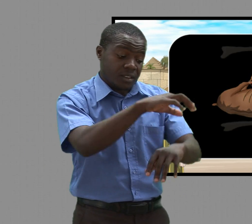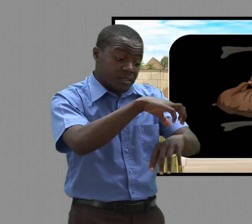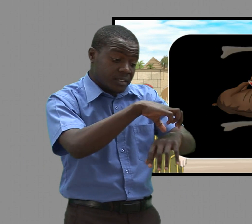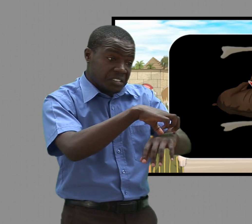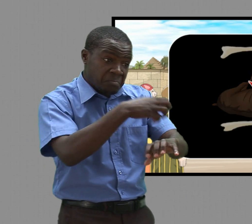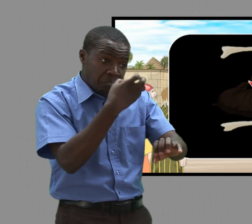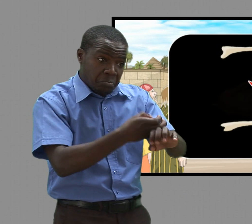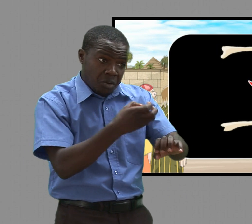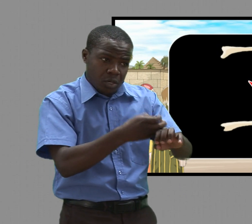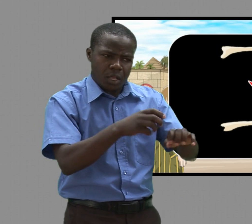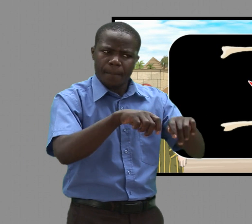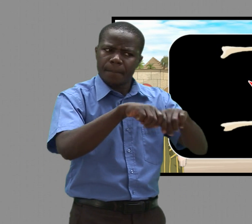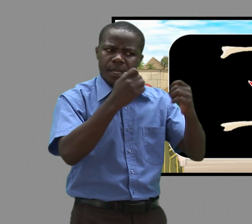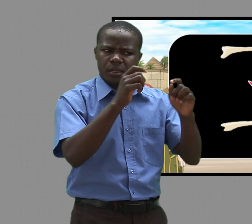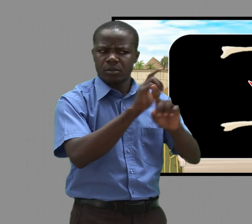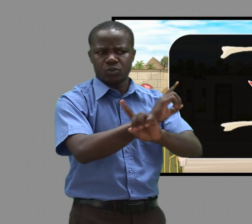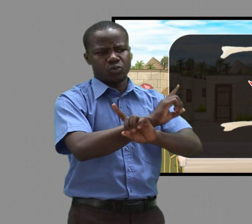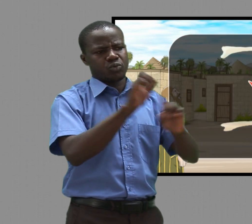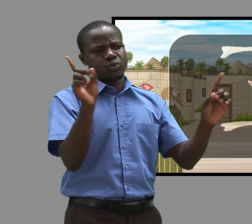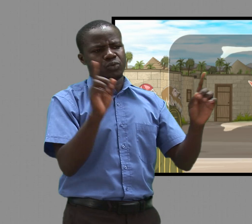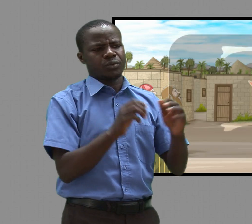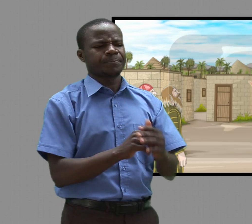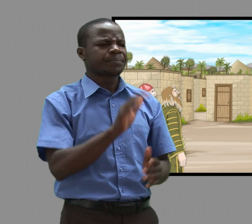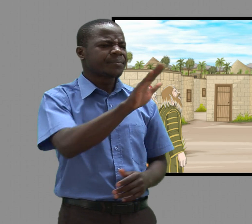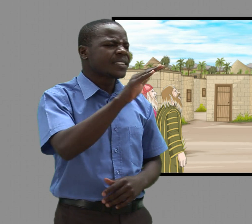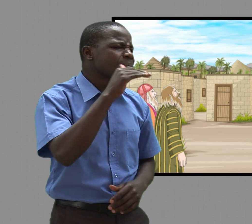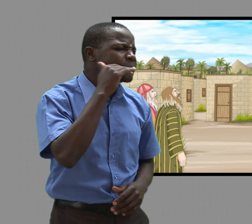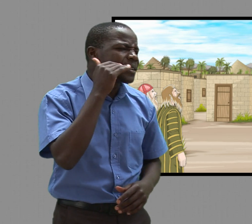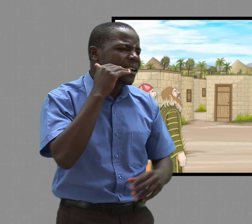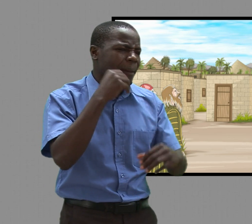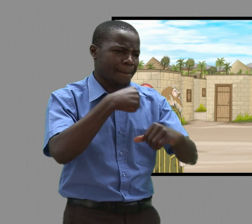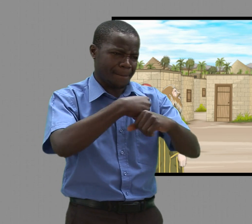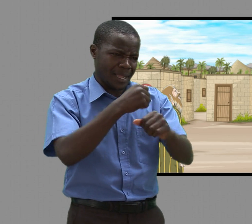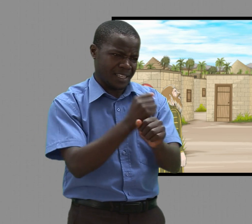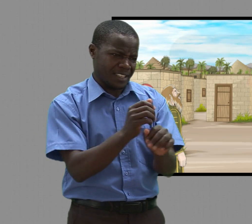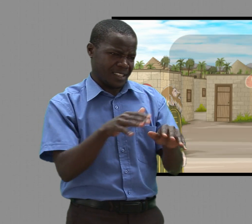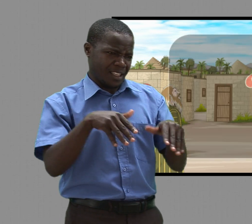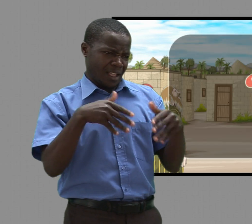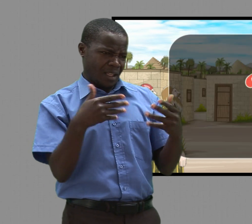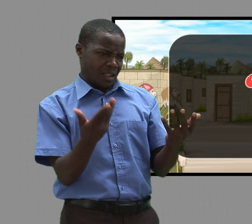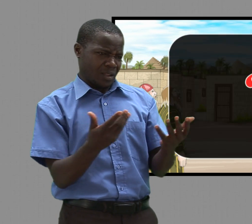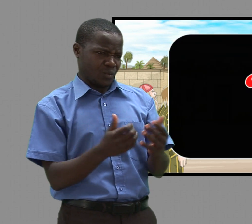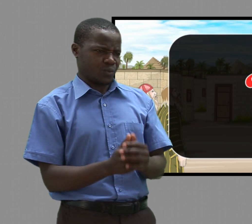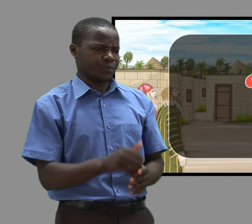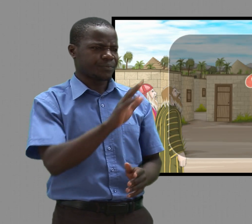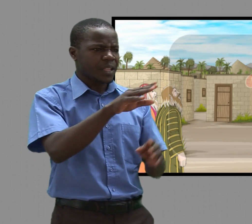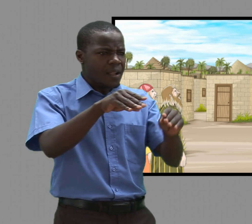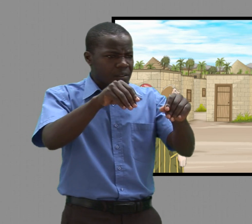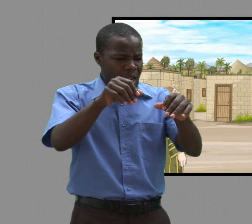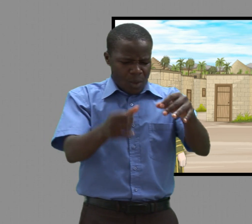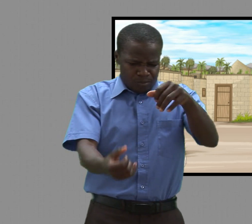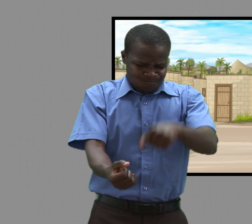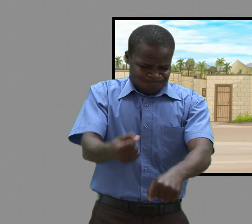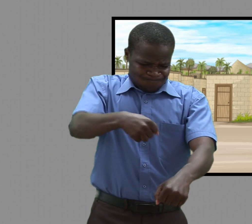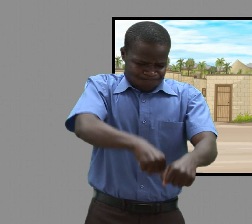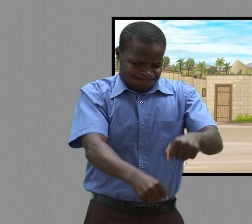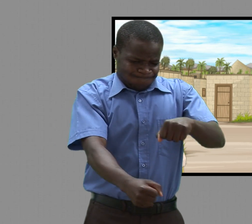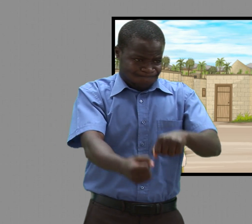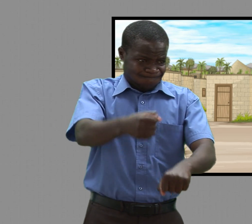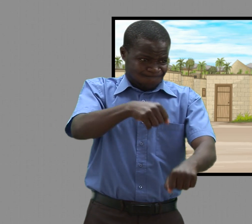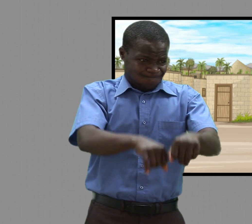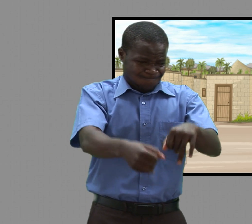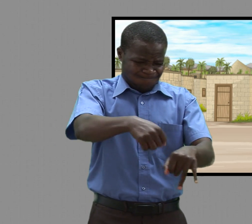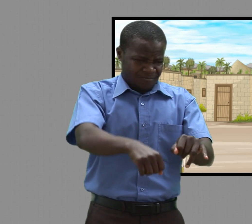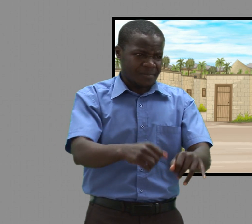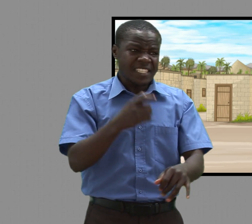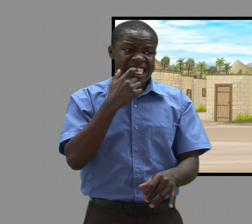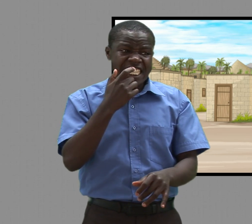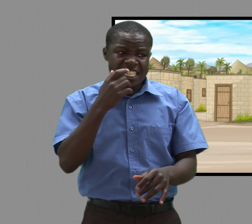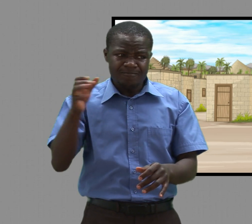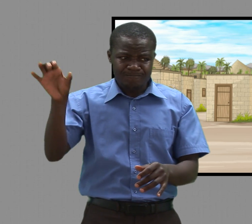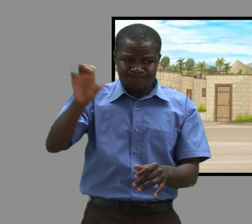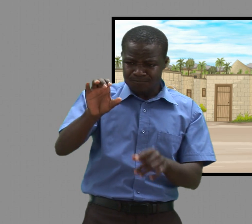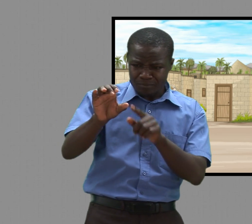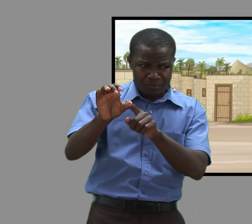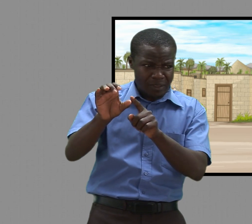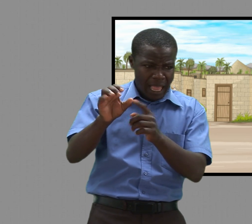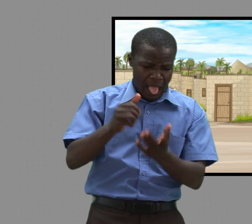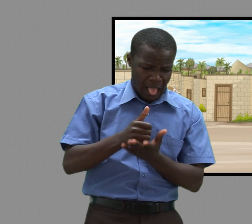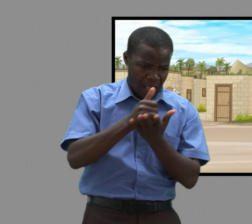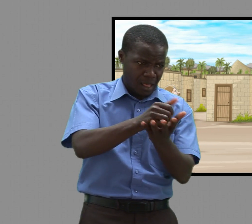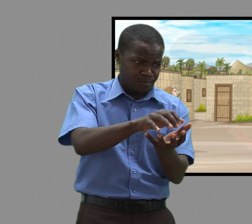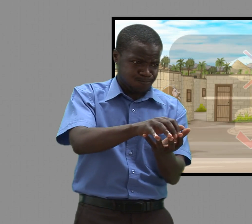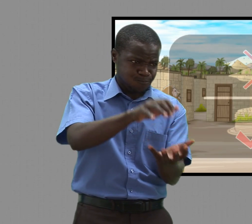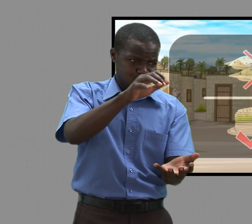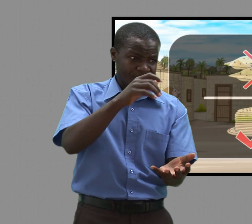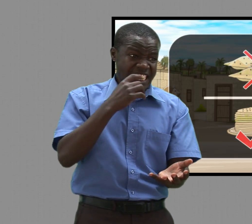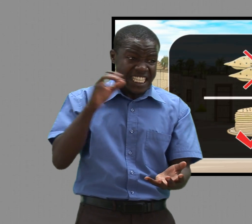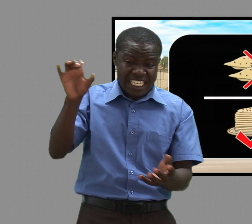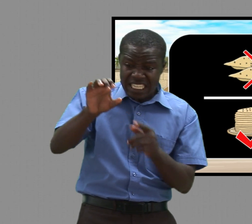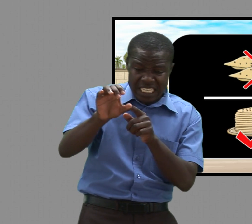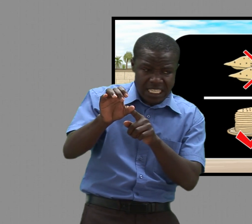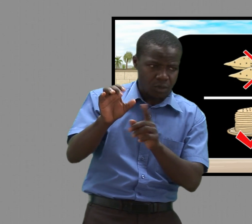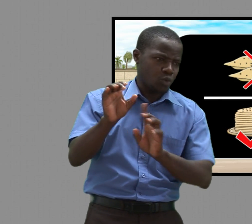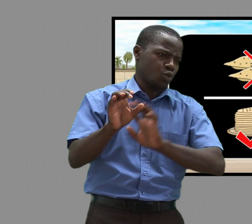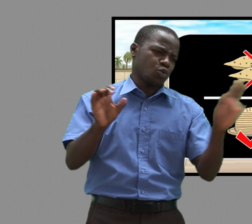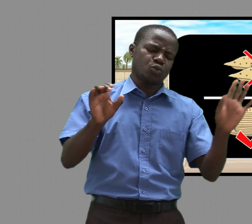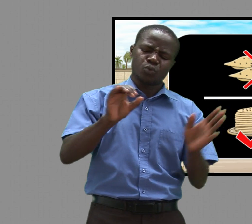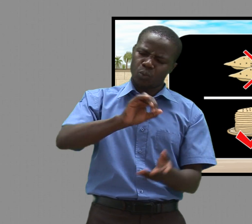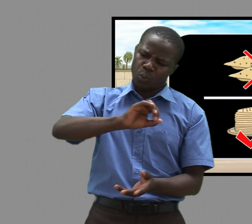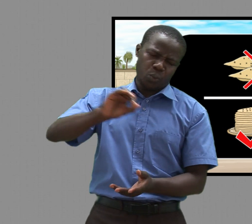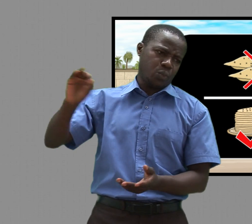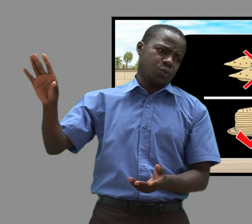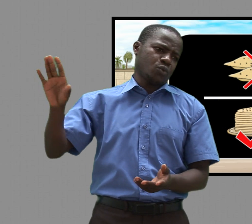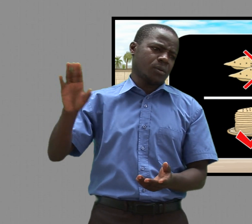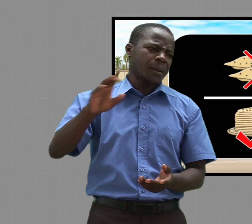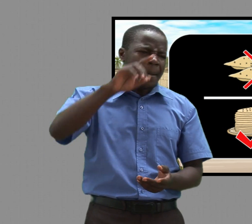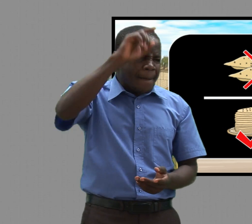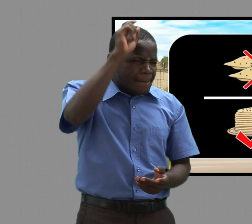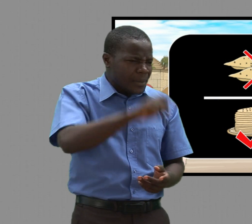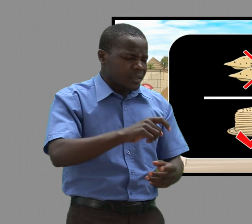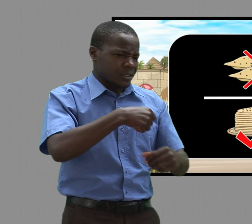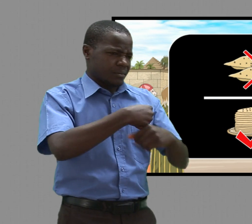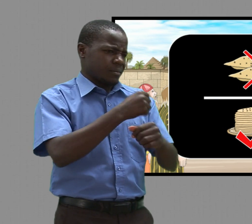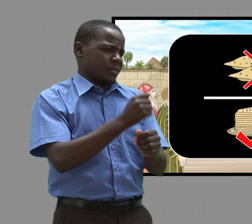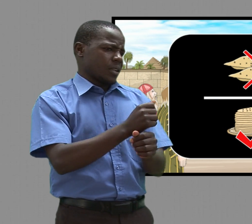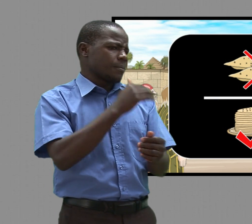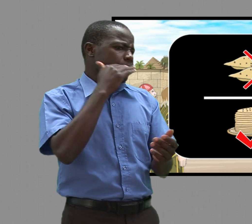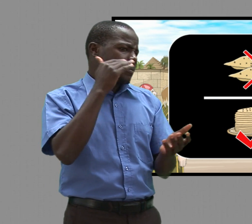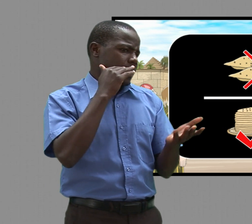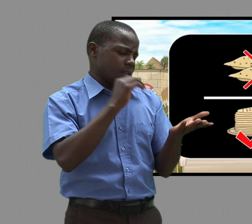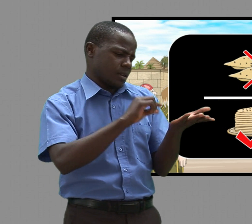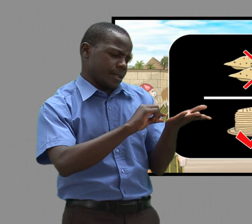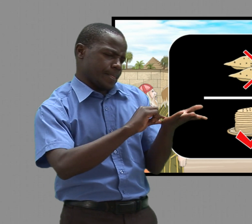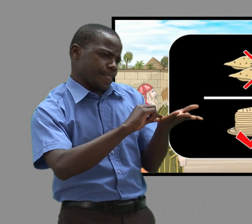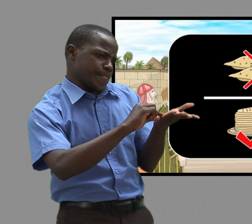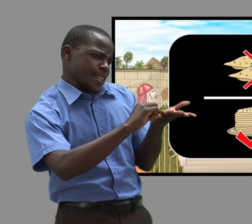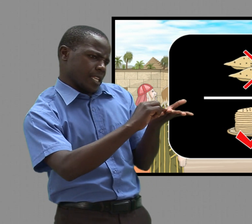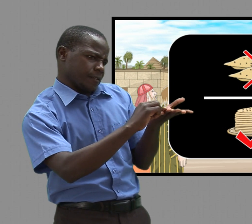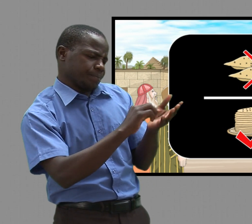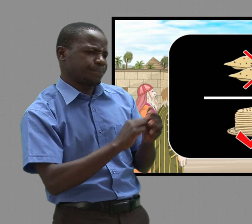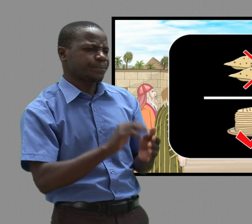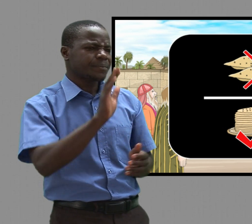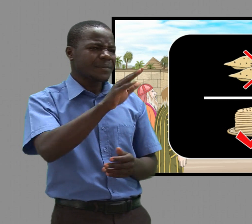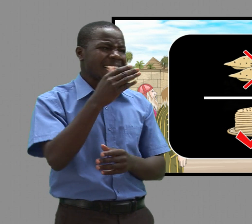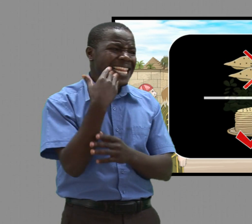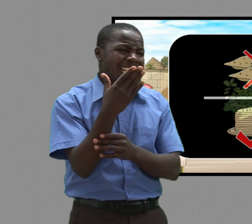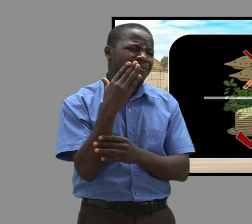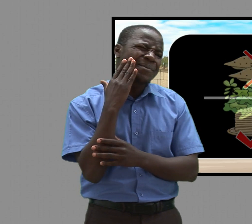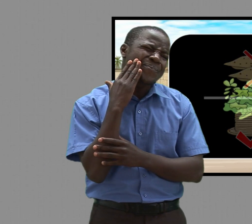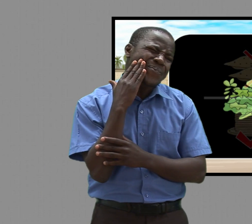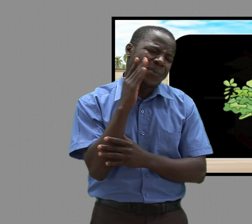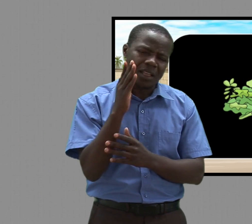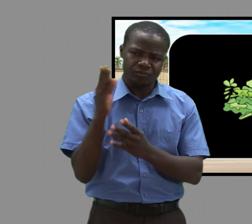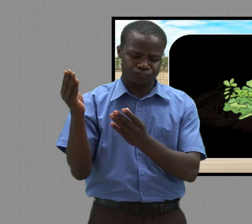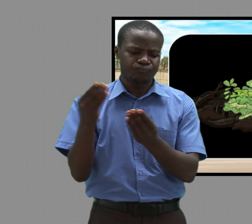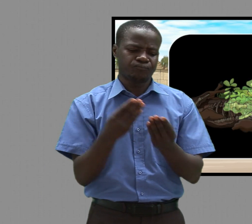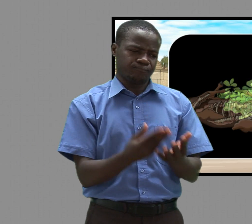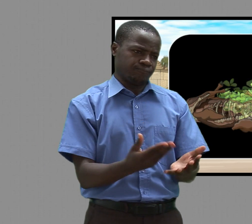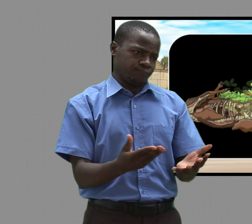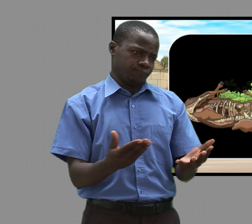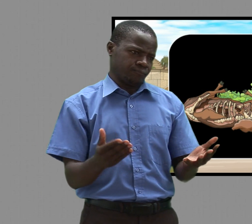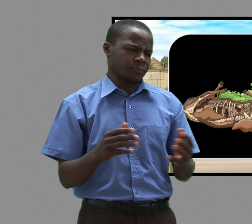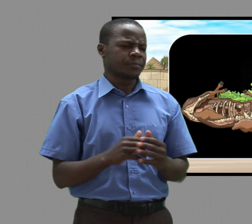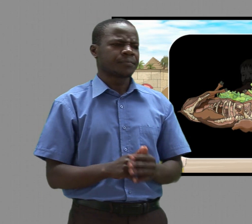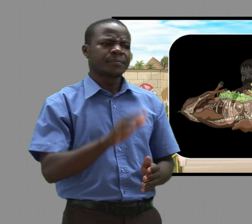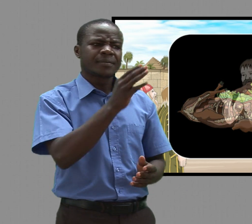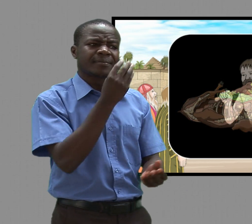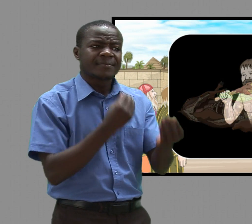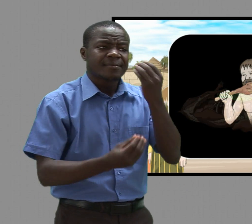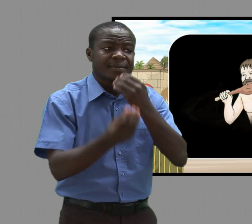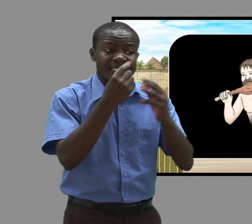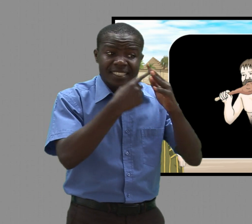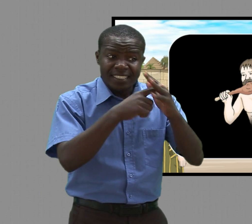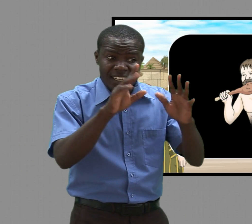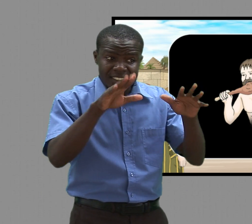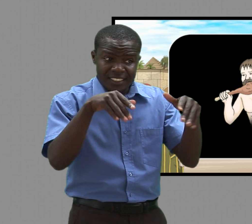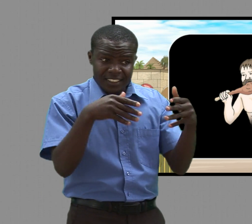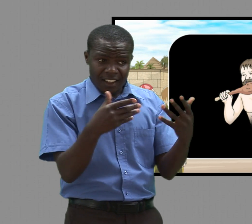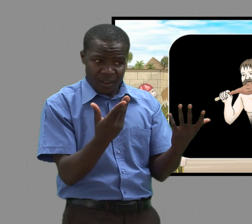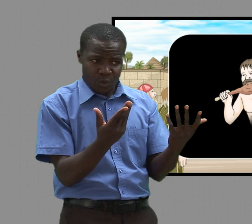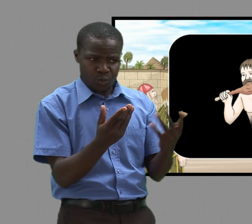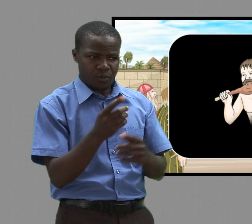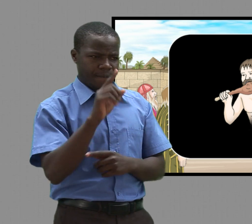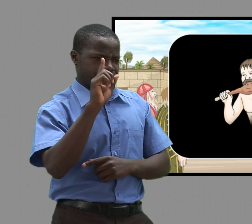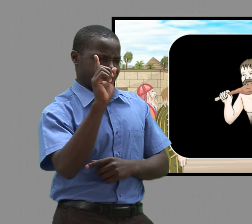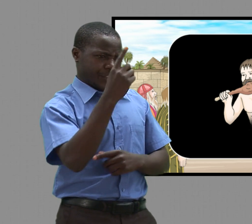Do not leave any of it until morning; before the morning you must burn up any part that is left over.